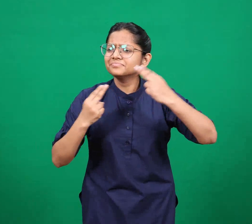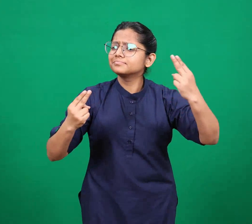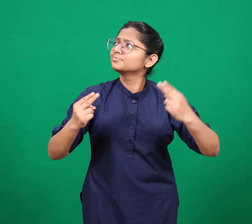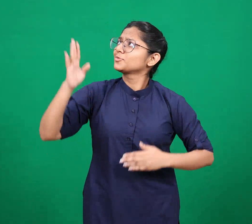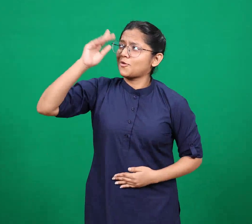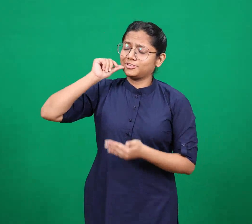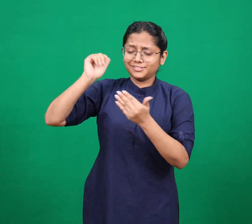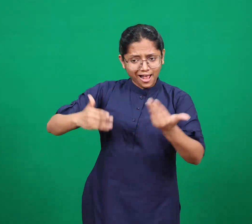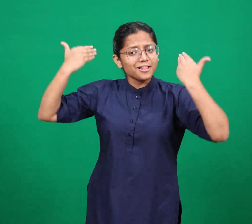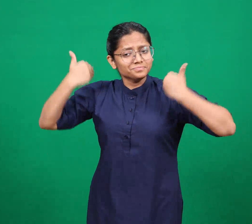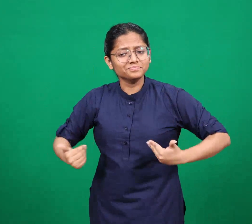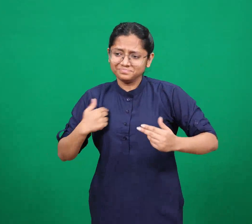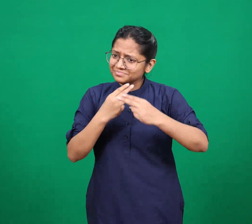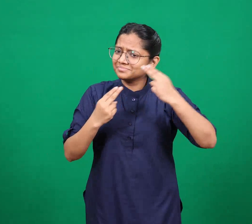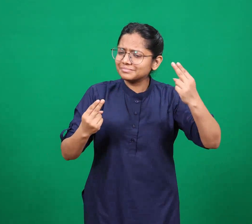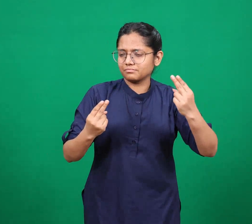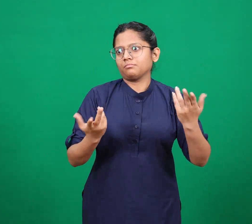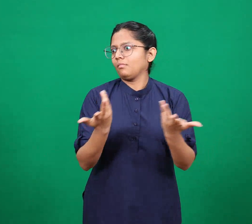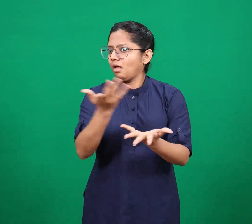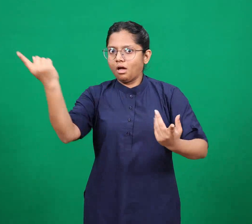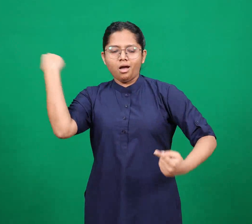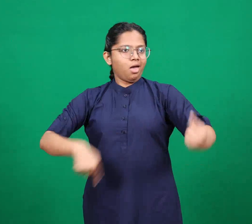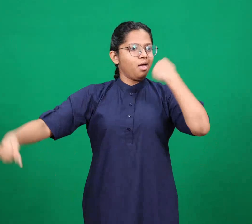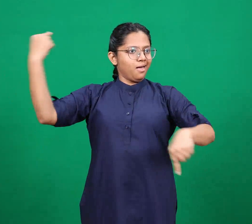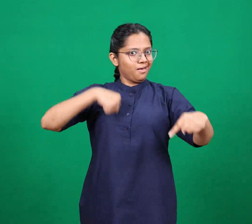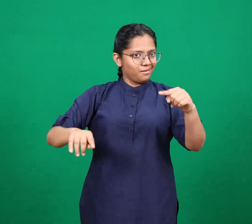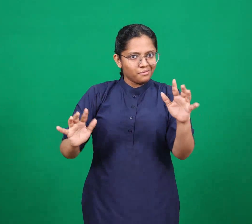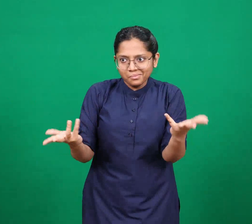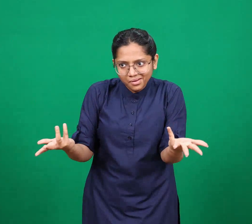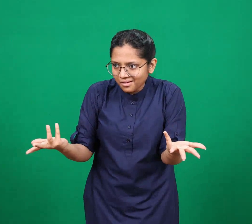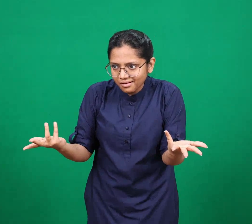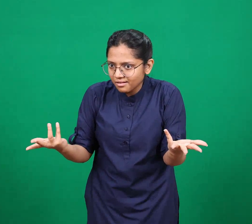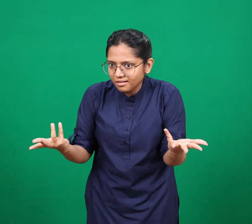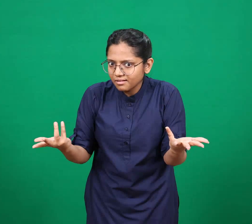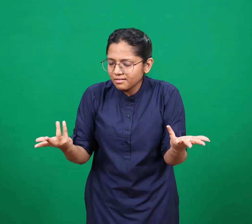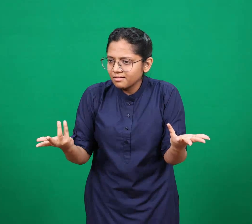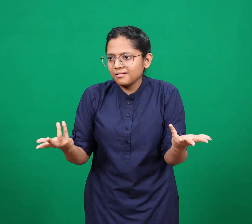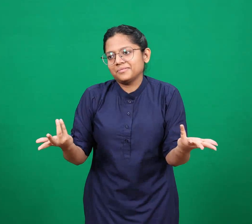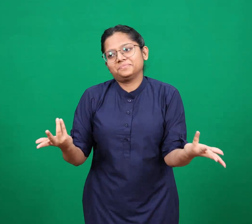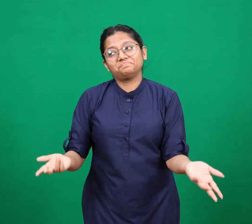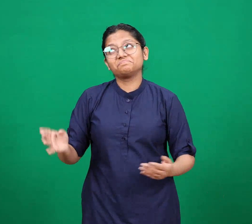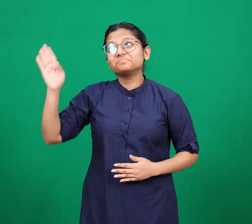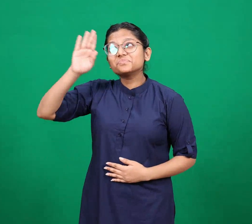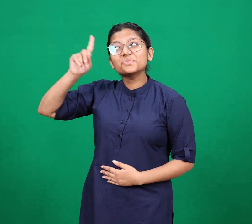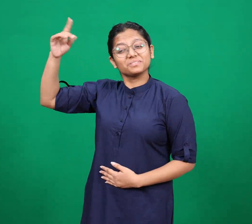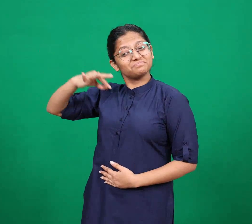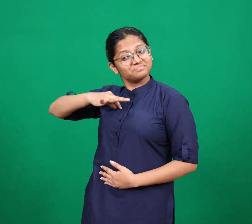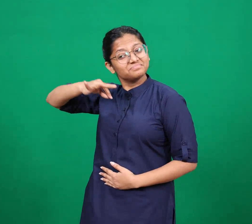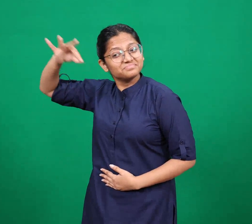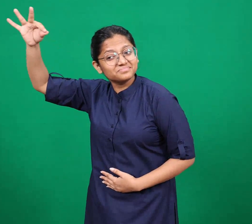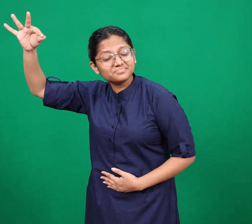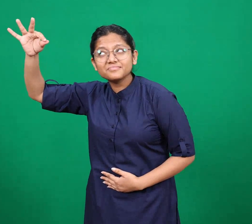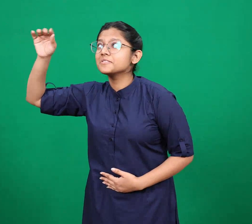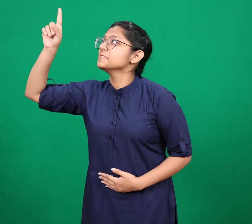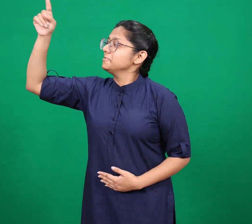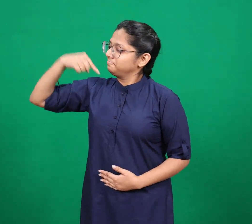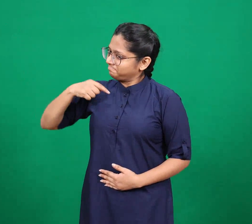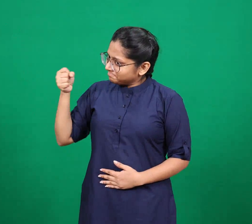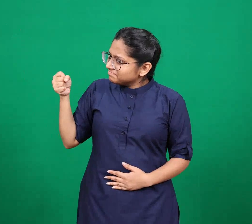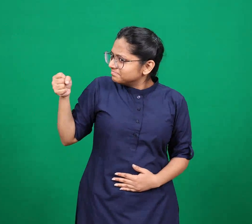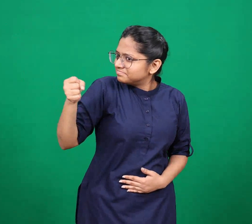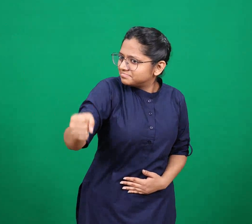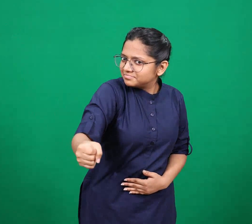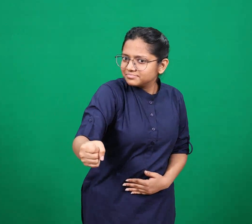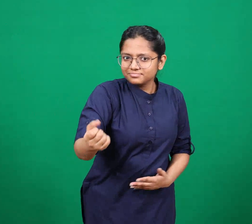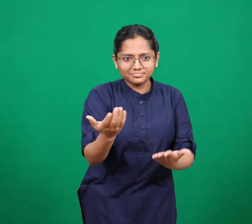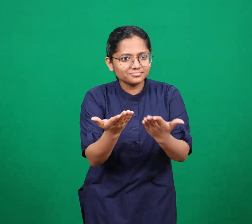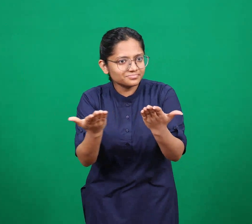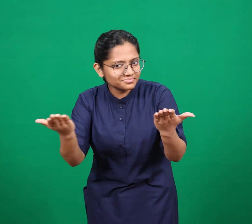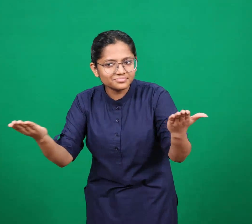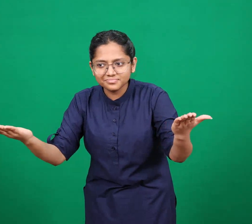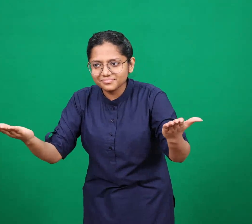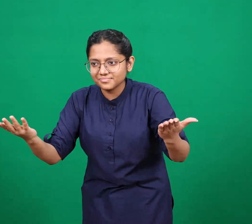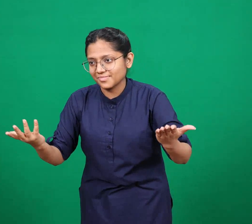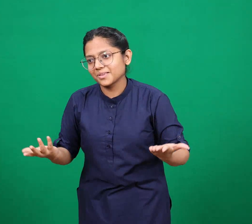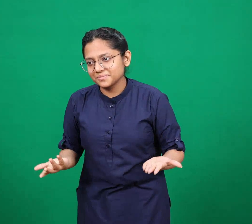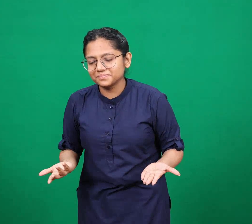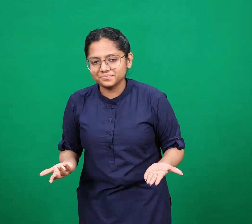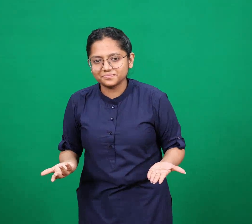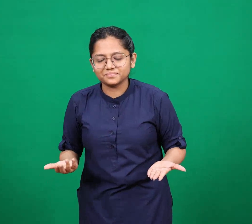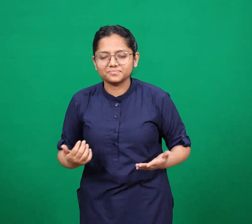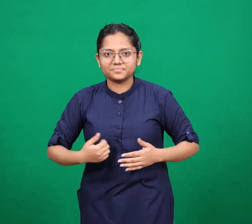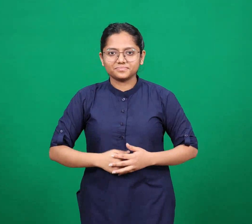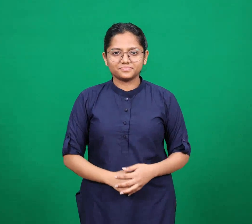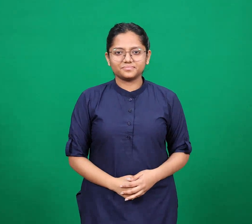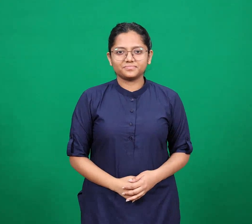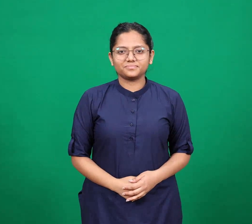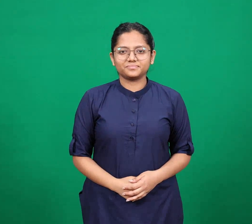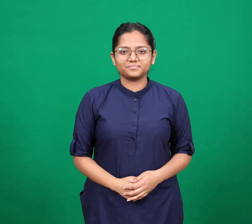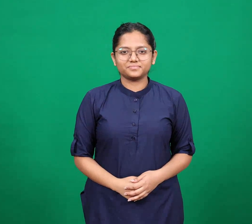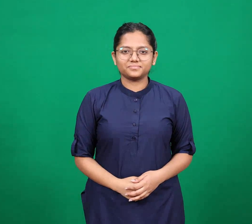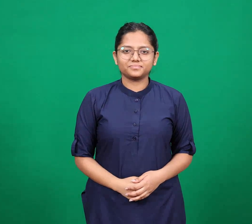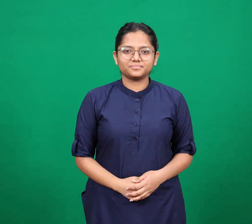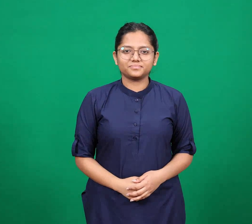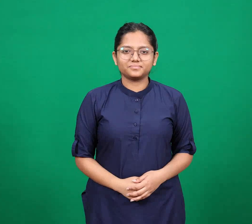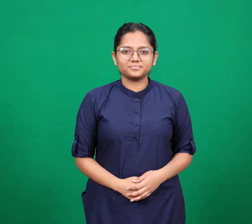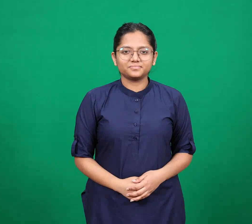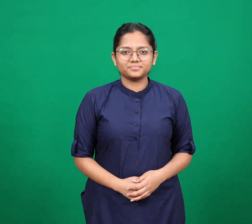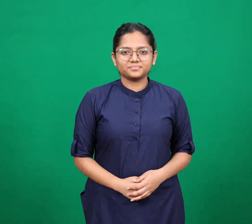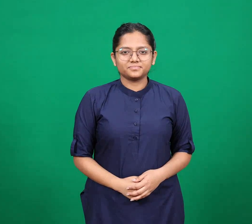How then can you accuse Me of blasphemy for stating that I am the Son of God?